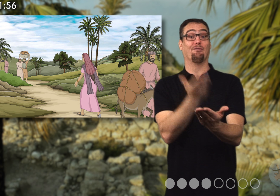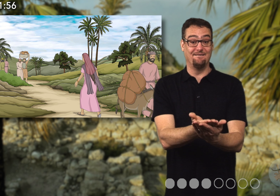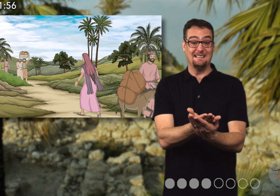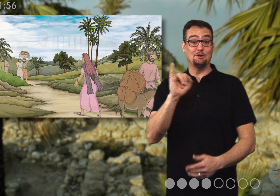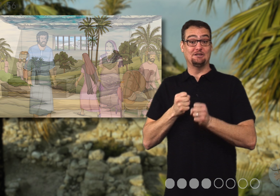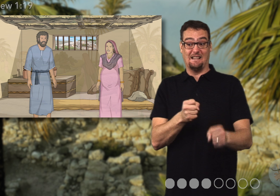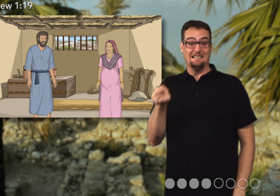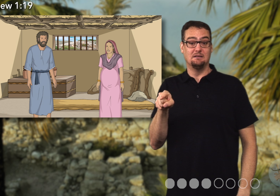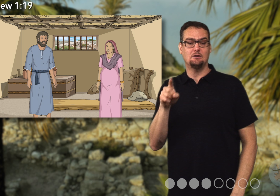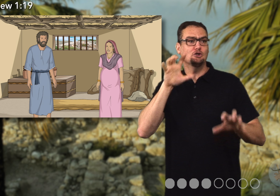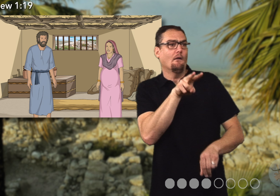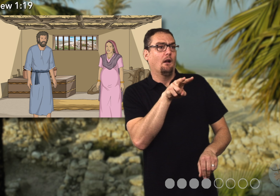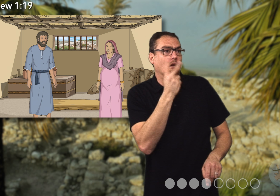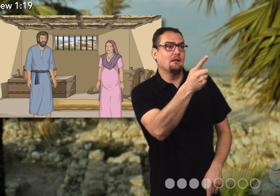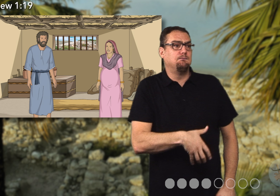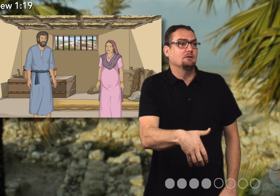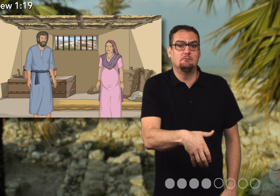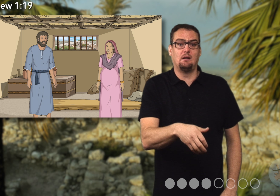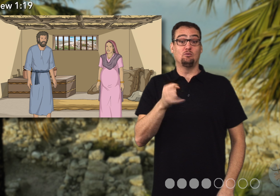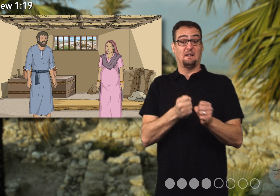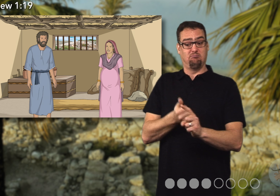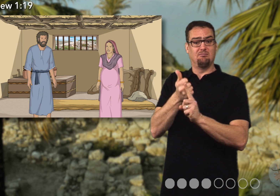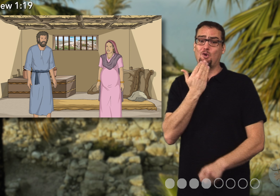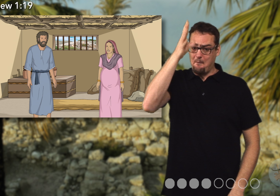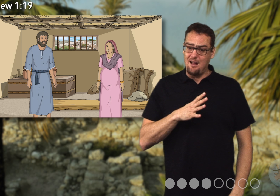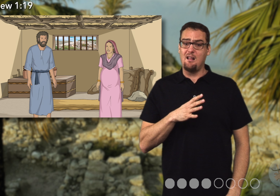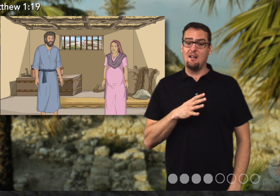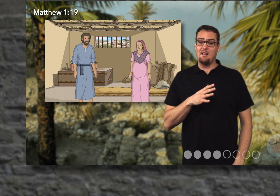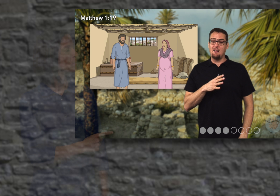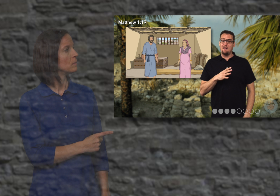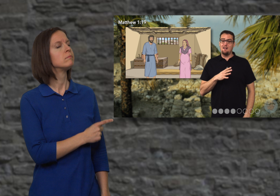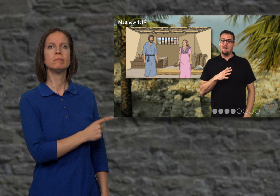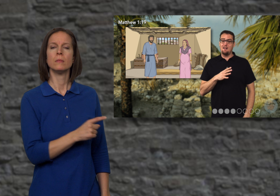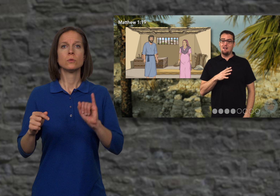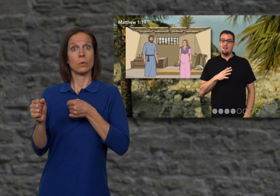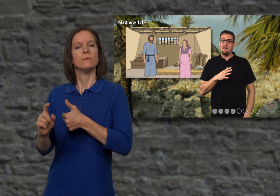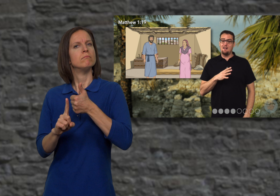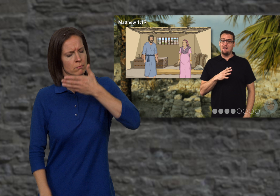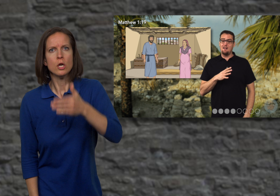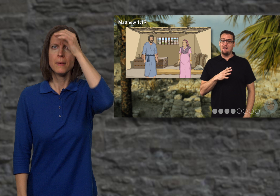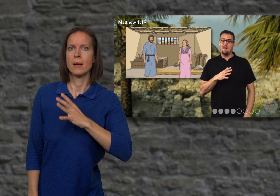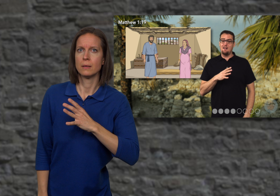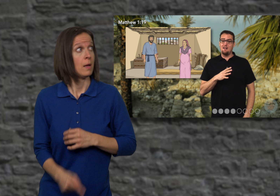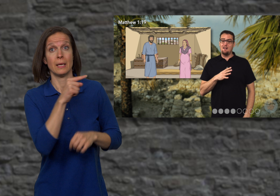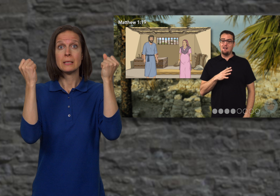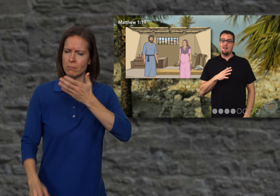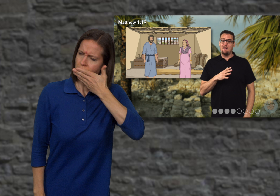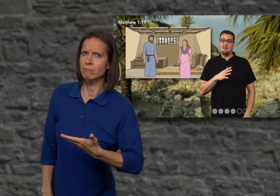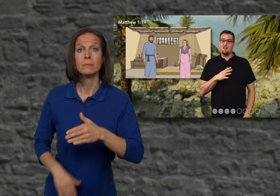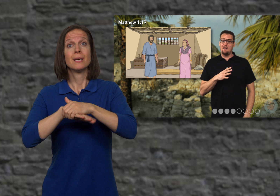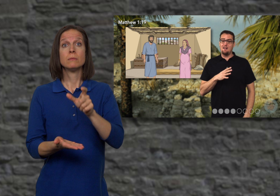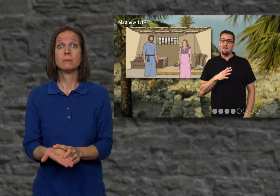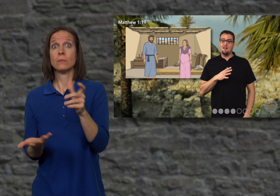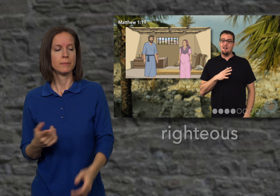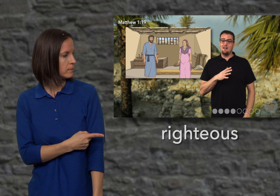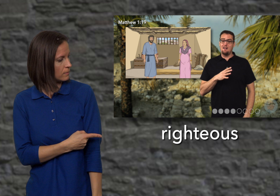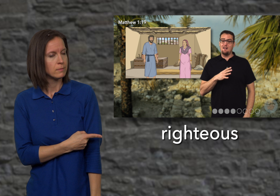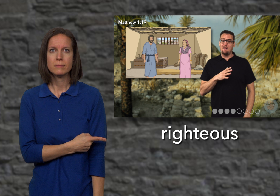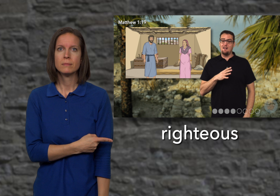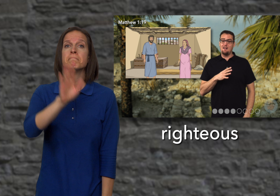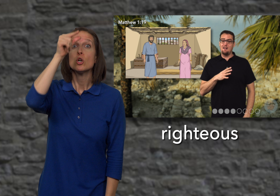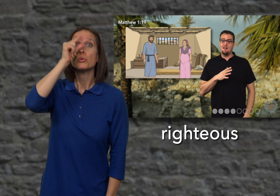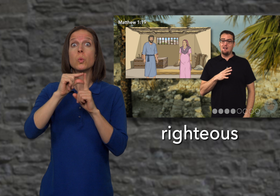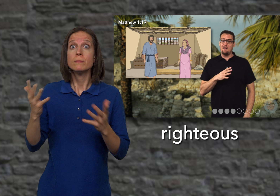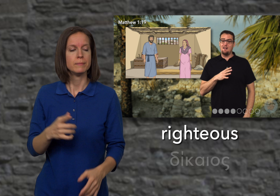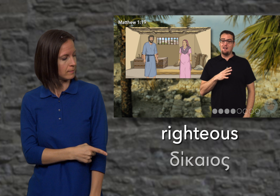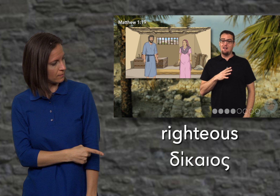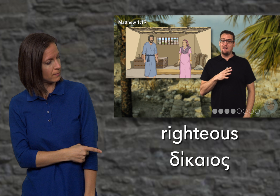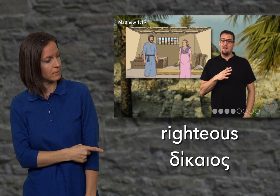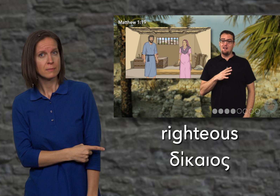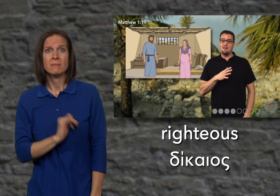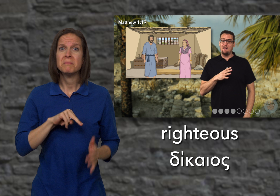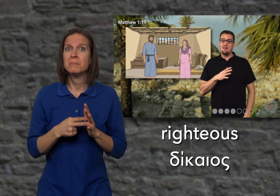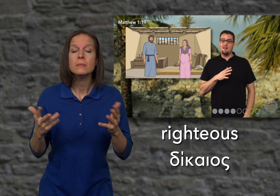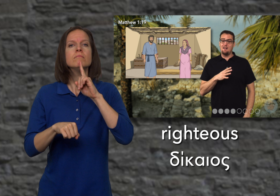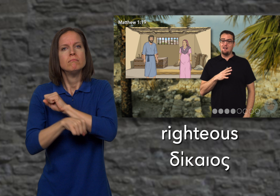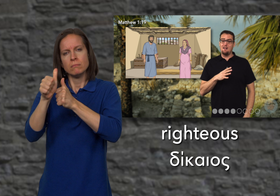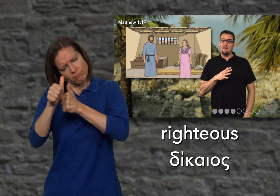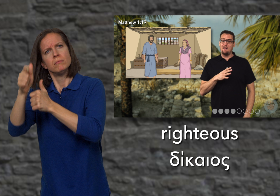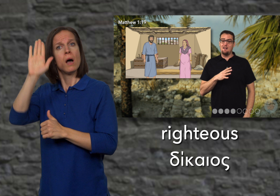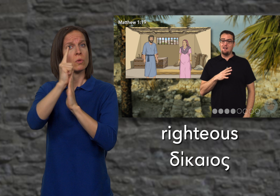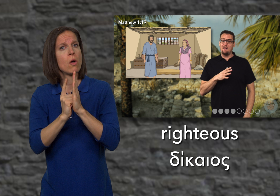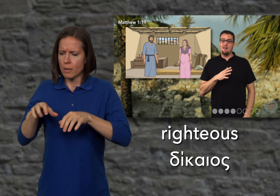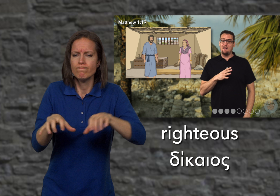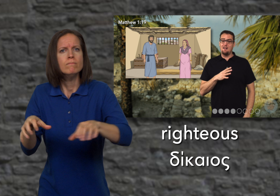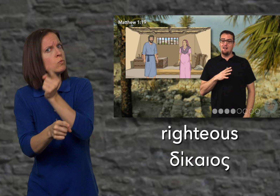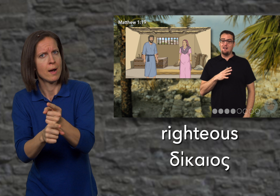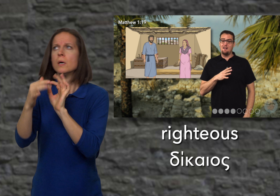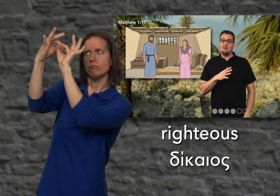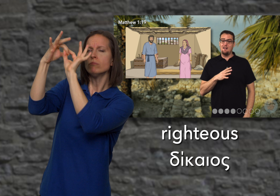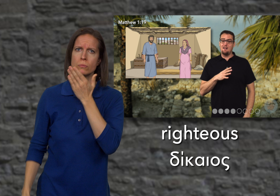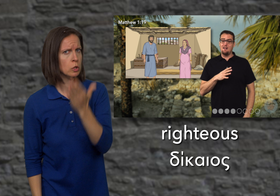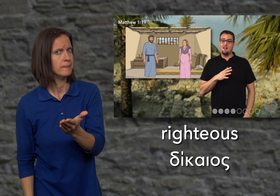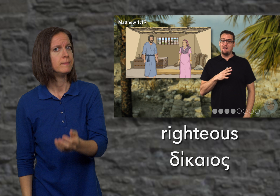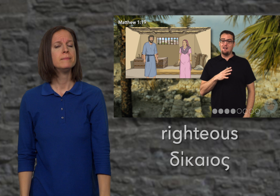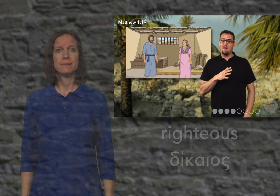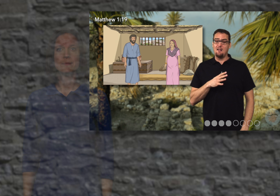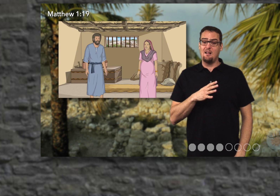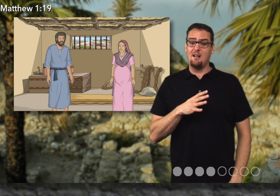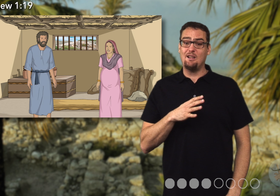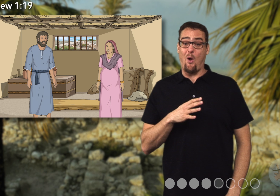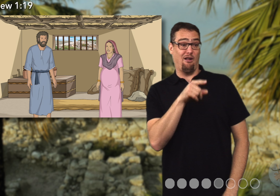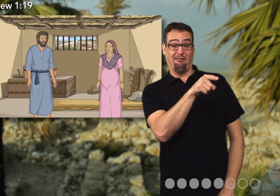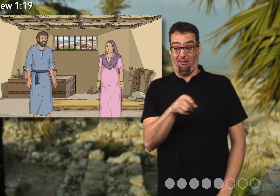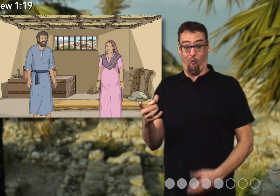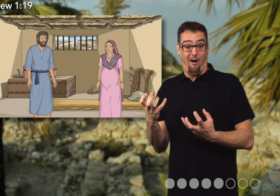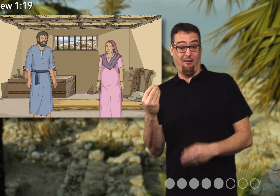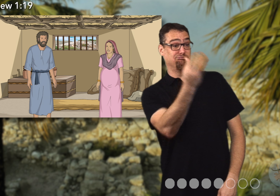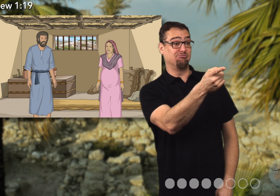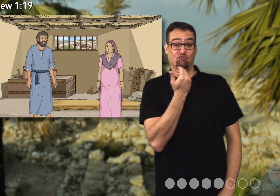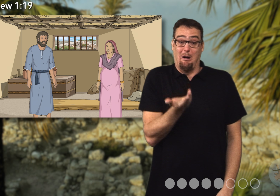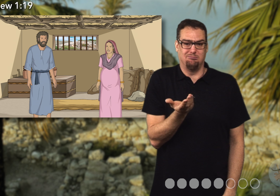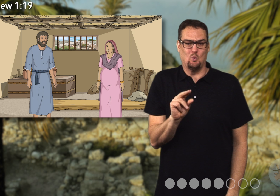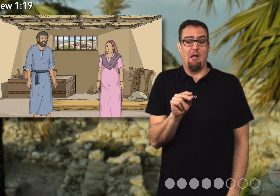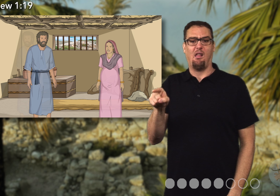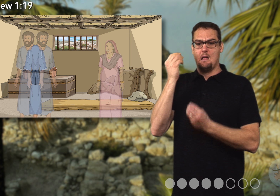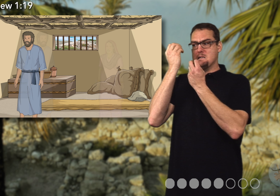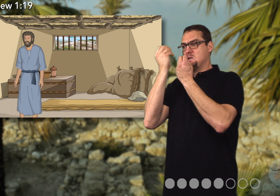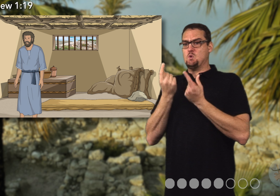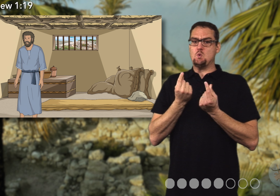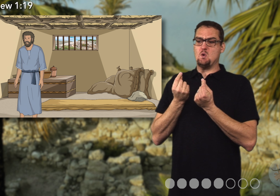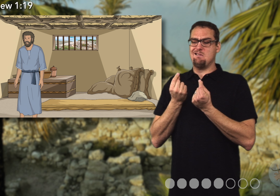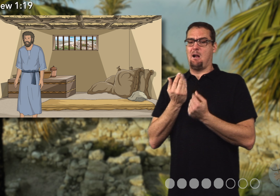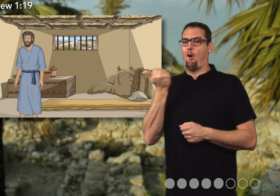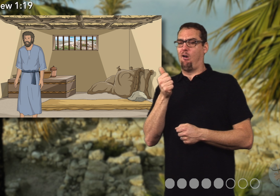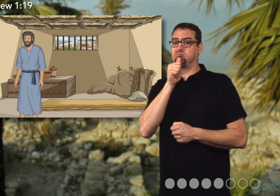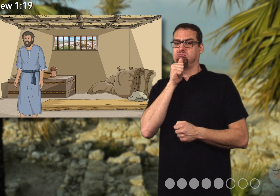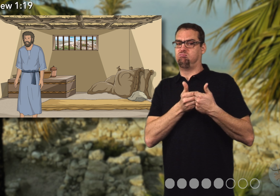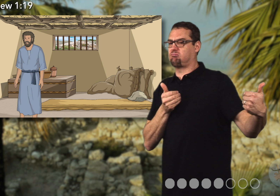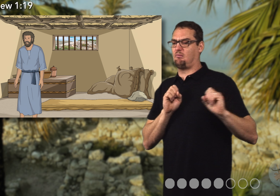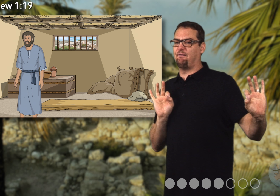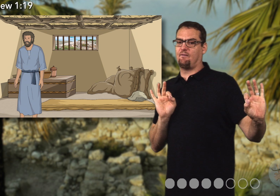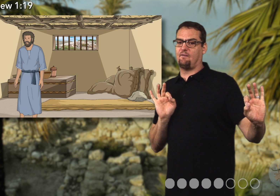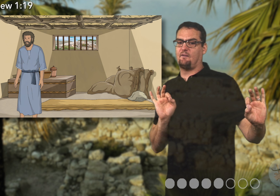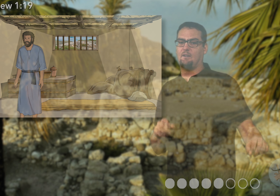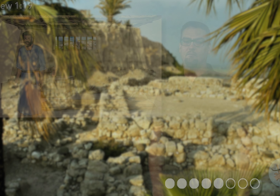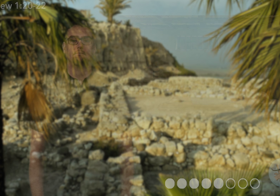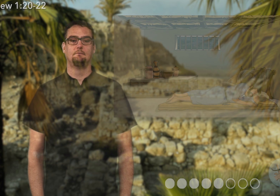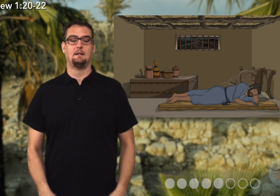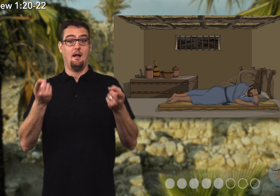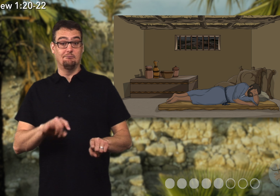Because Joseph her husband was a righteous man and was unwilling to disgrace her publicly, he resolved to divorce her quietly.